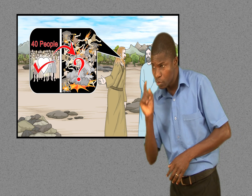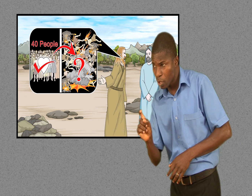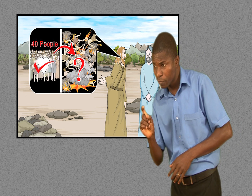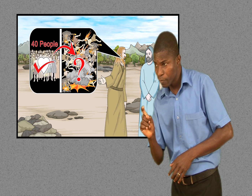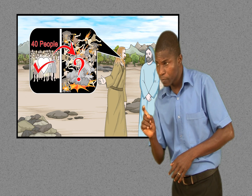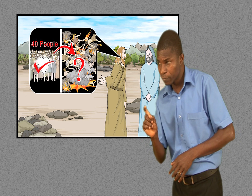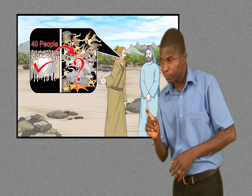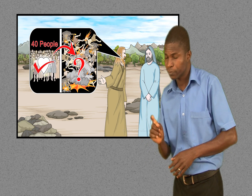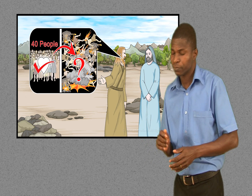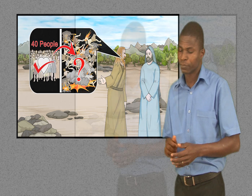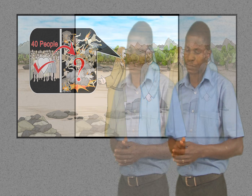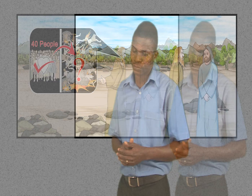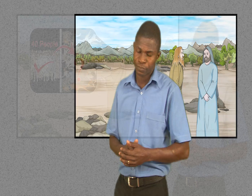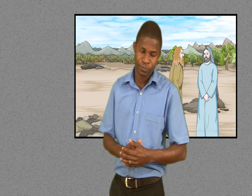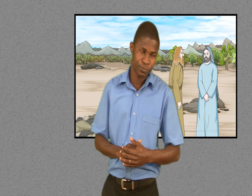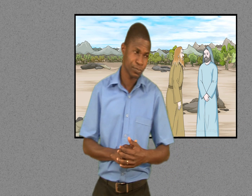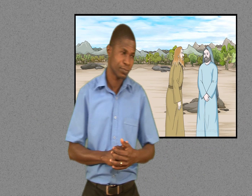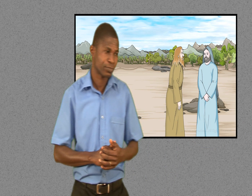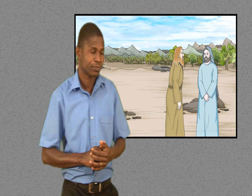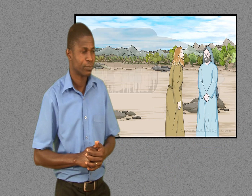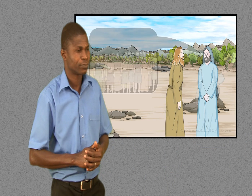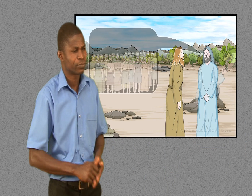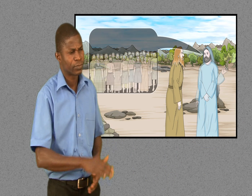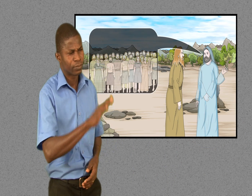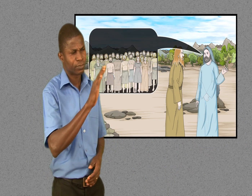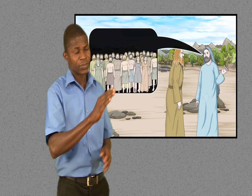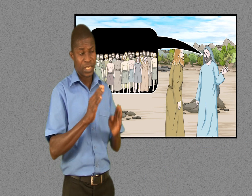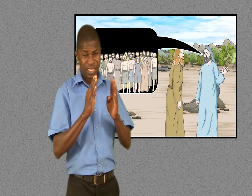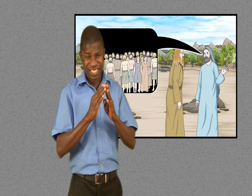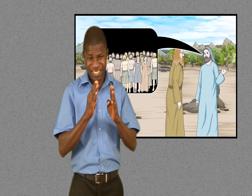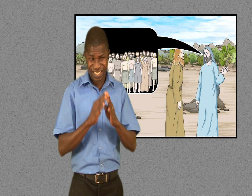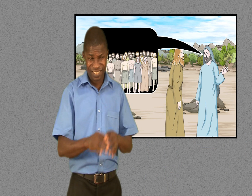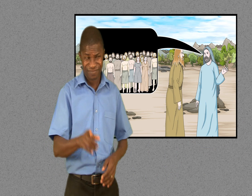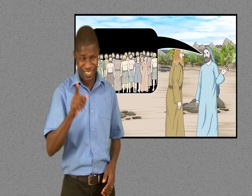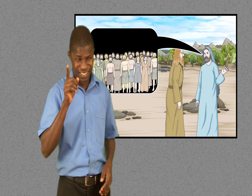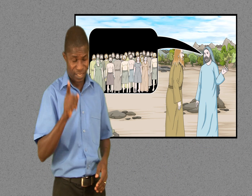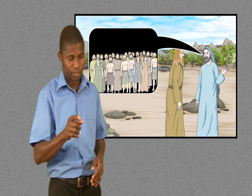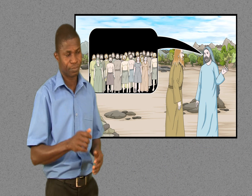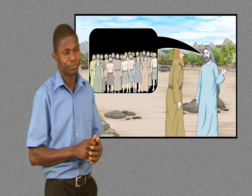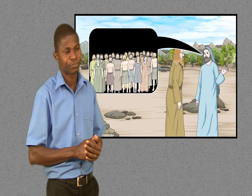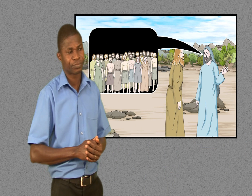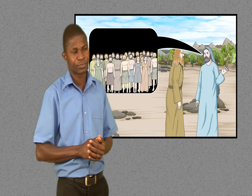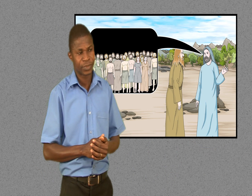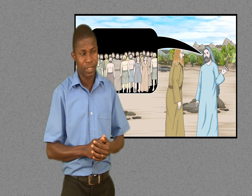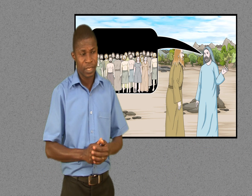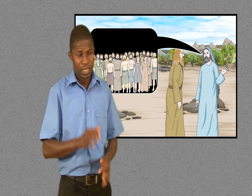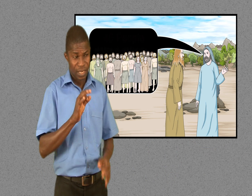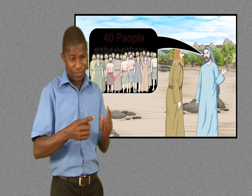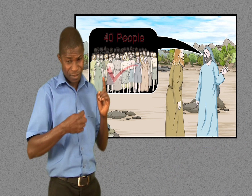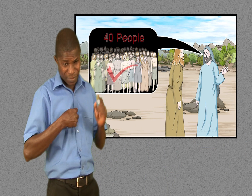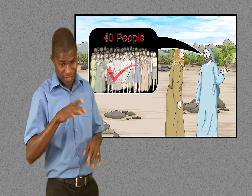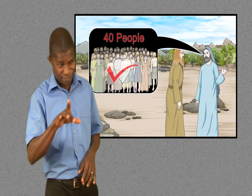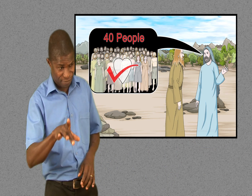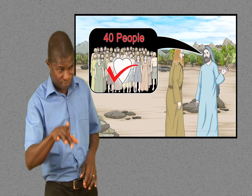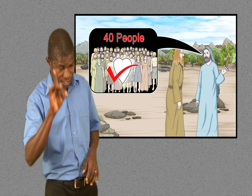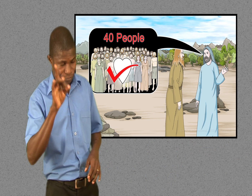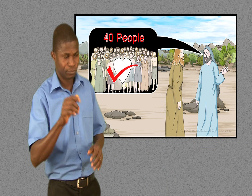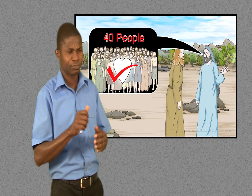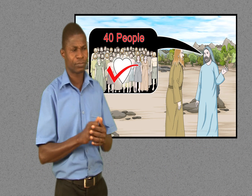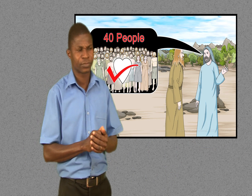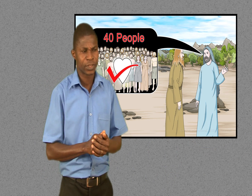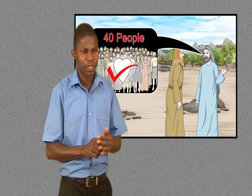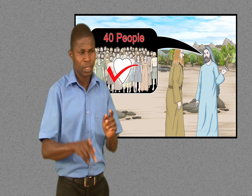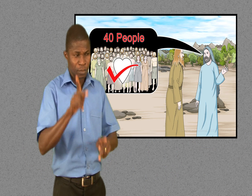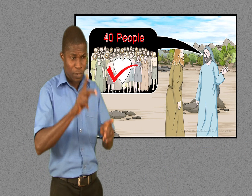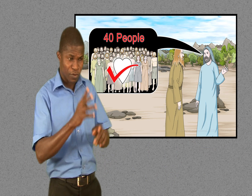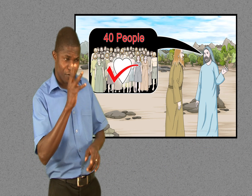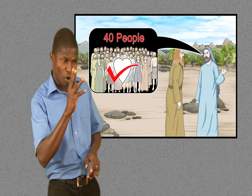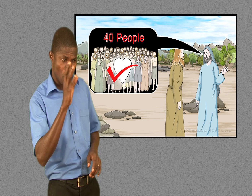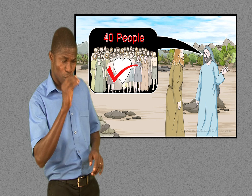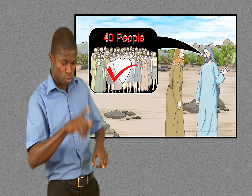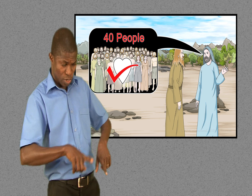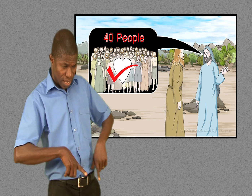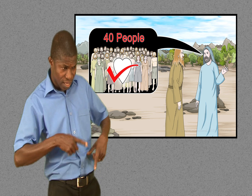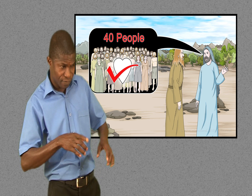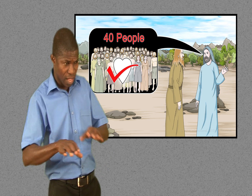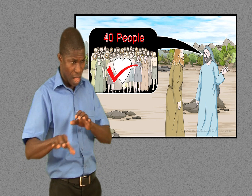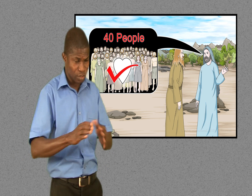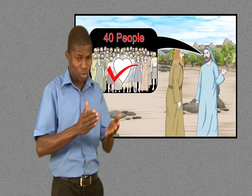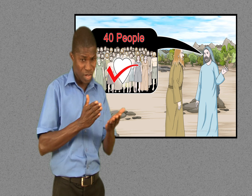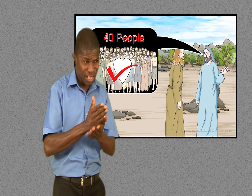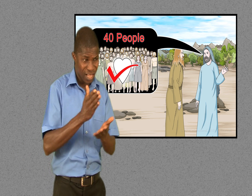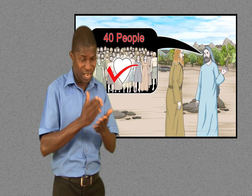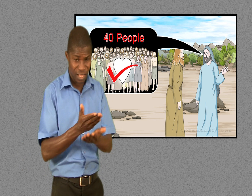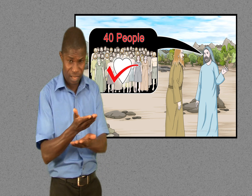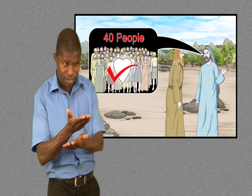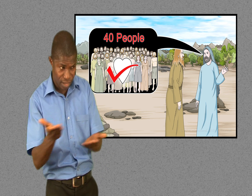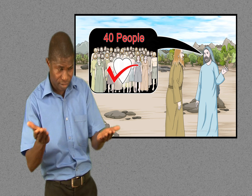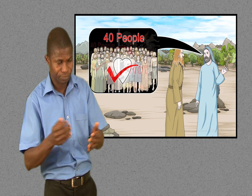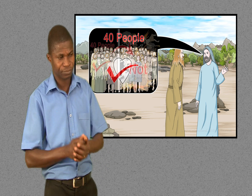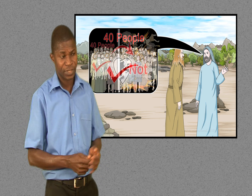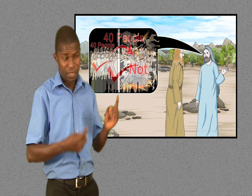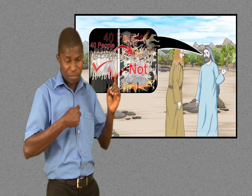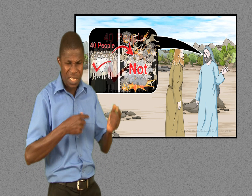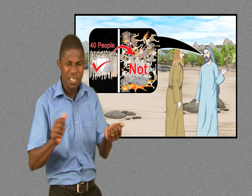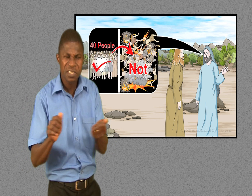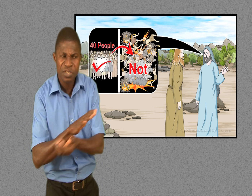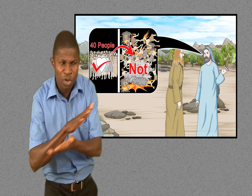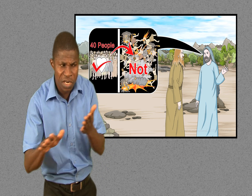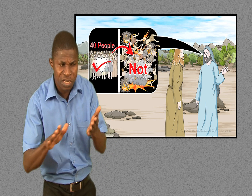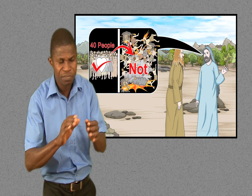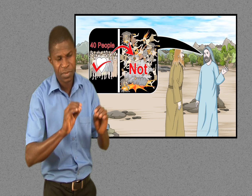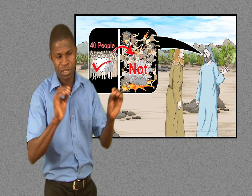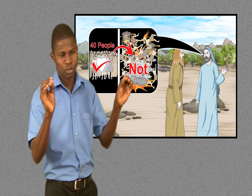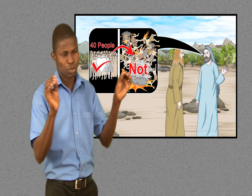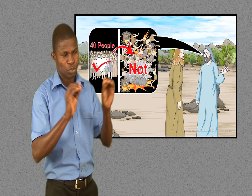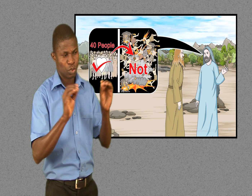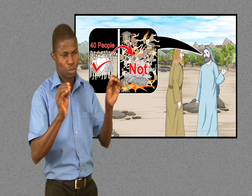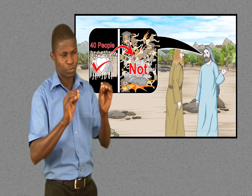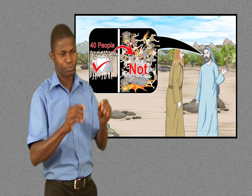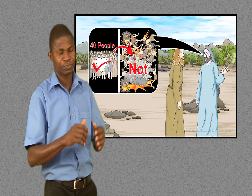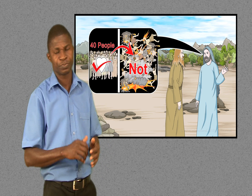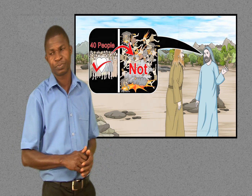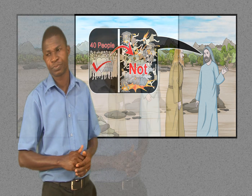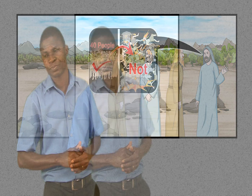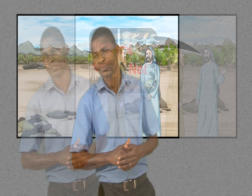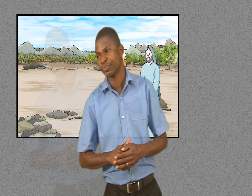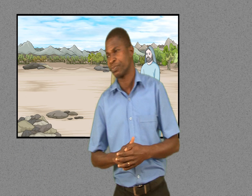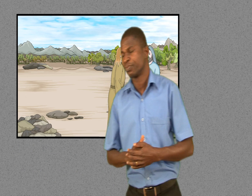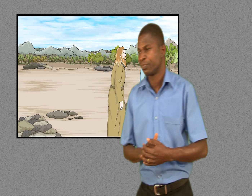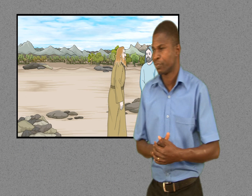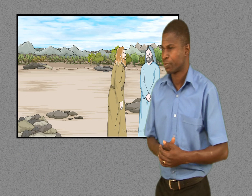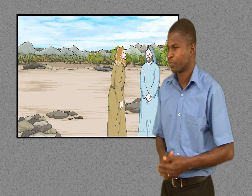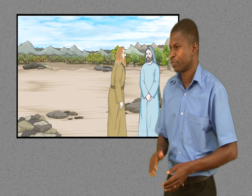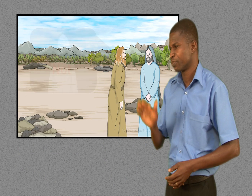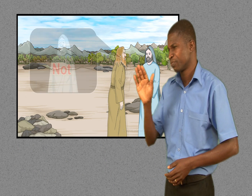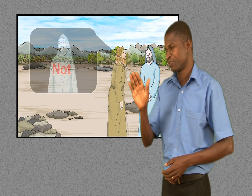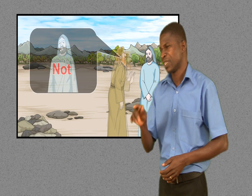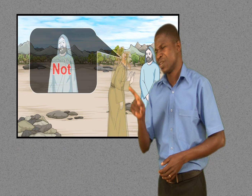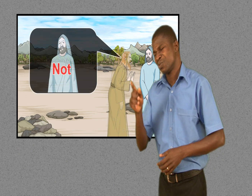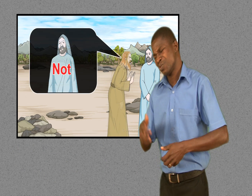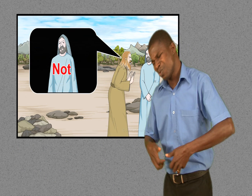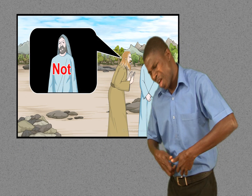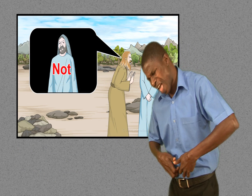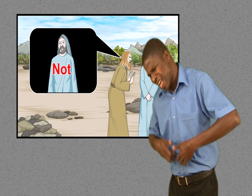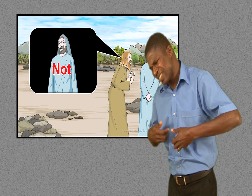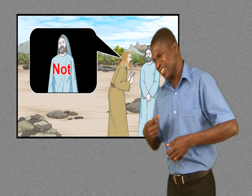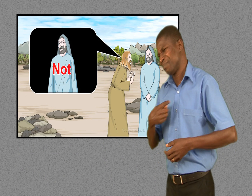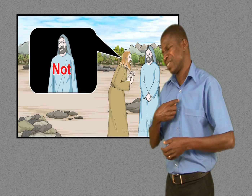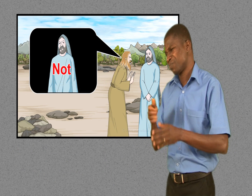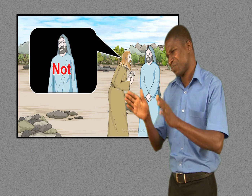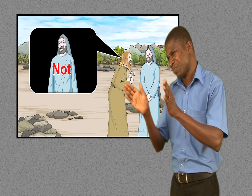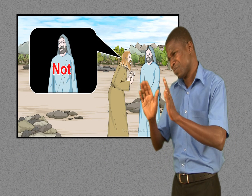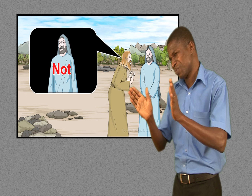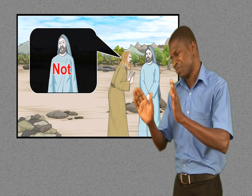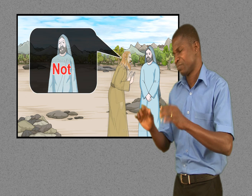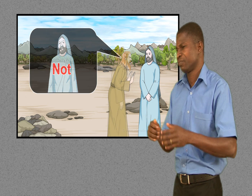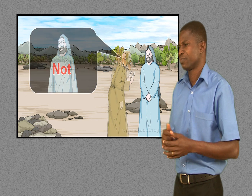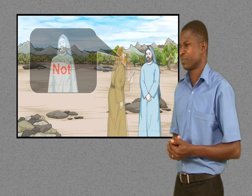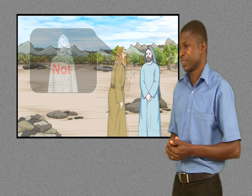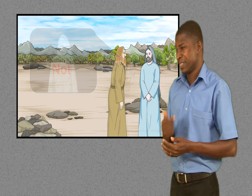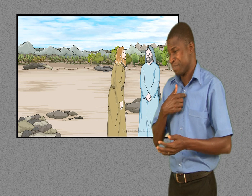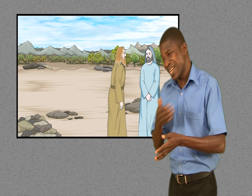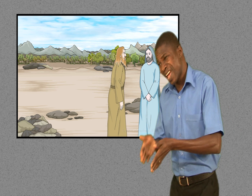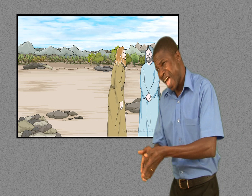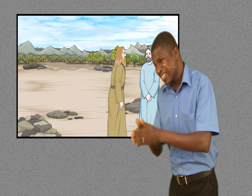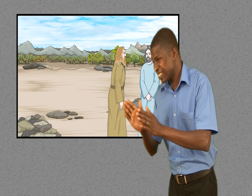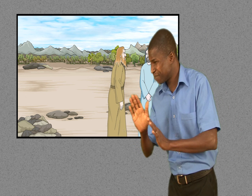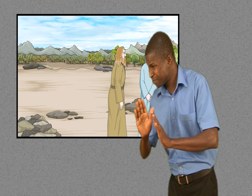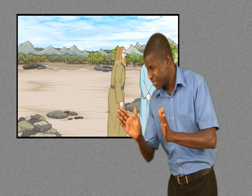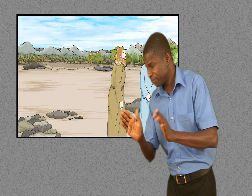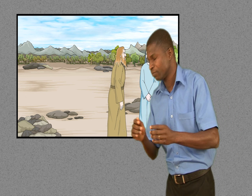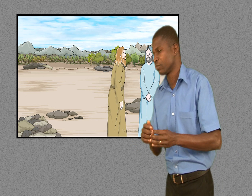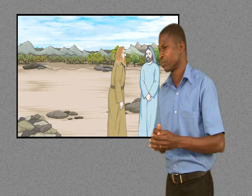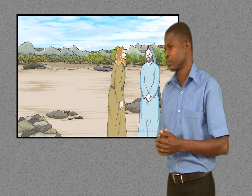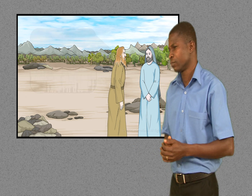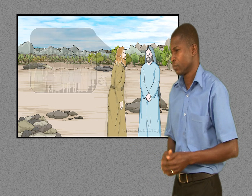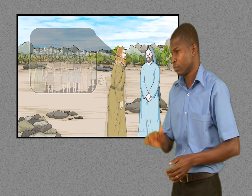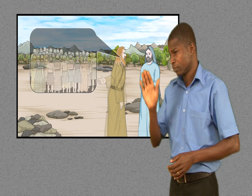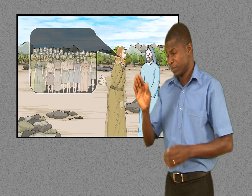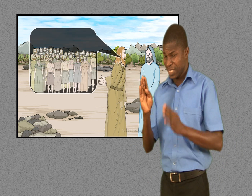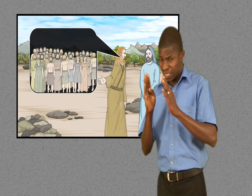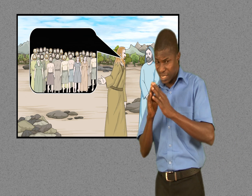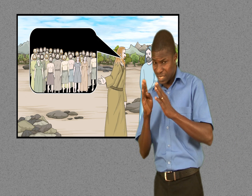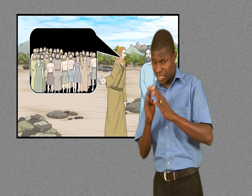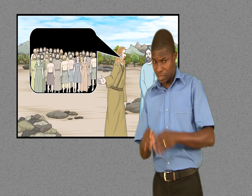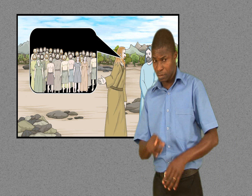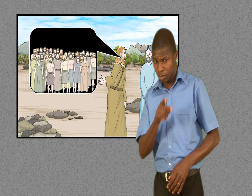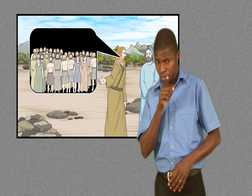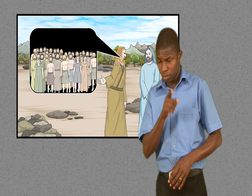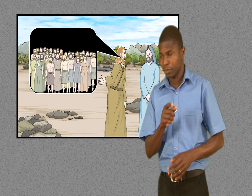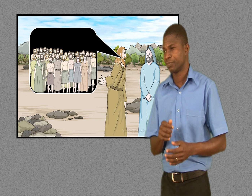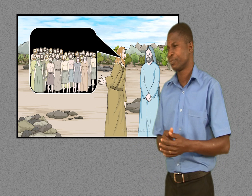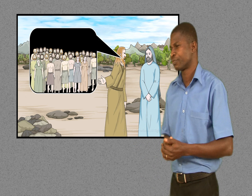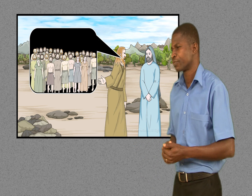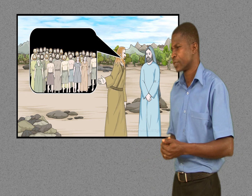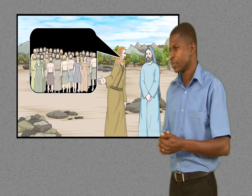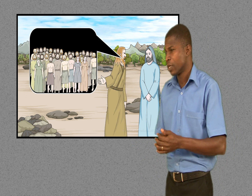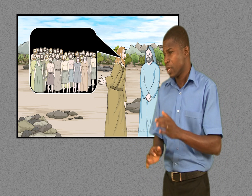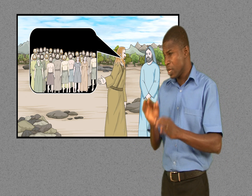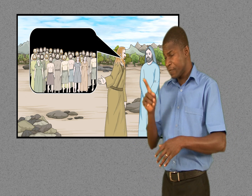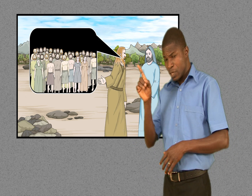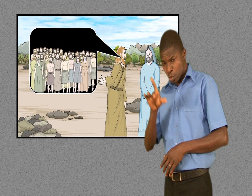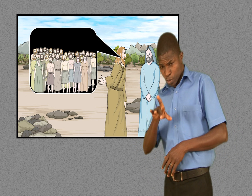He answered, “On account of the forty, I will not do it.” Then Abraham said, “May the Lord not be angry, but let me speak further.